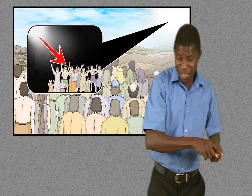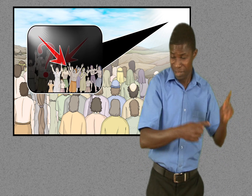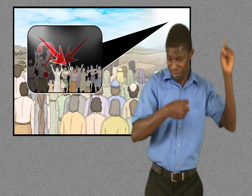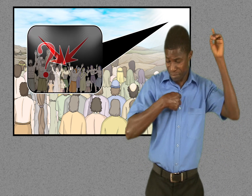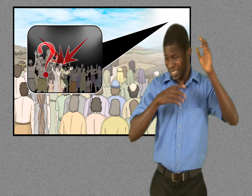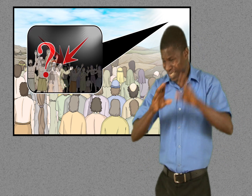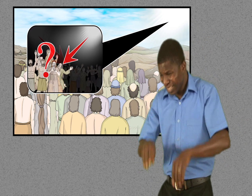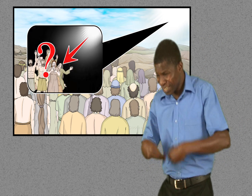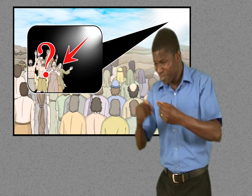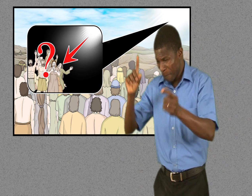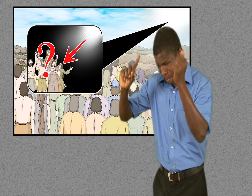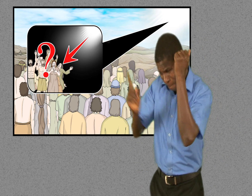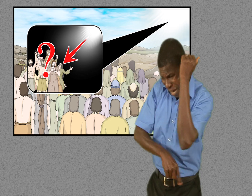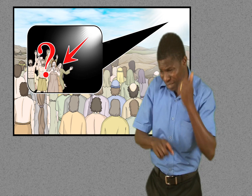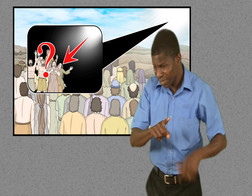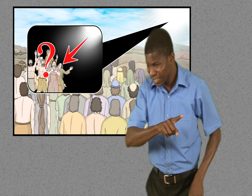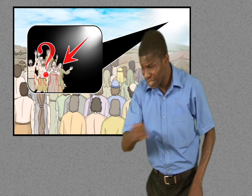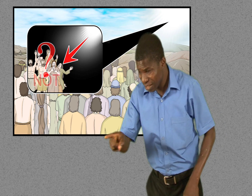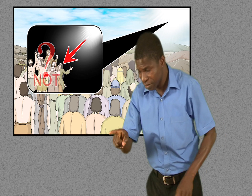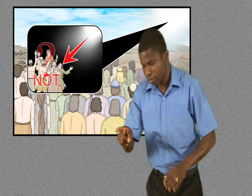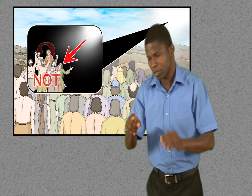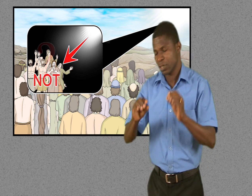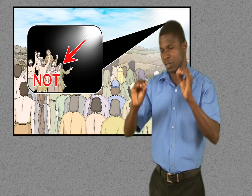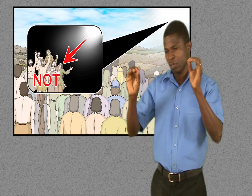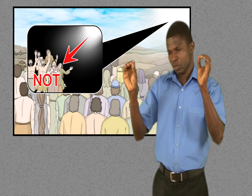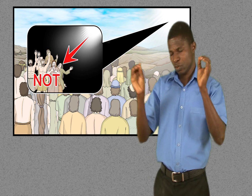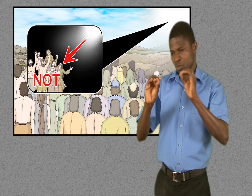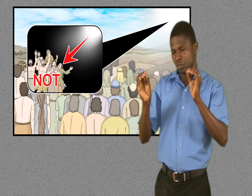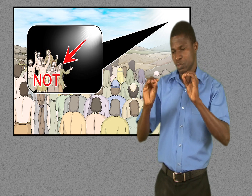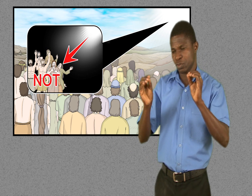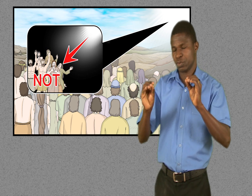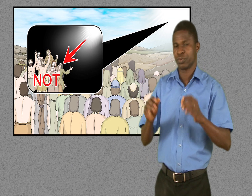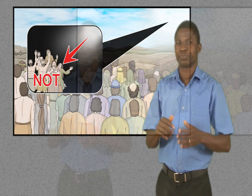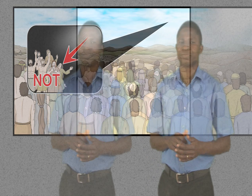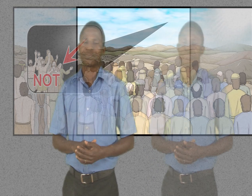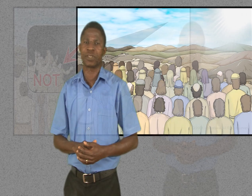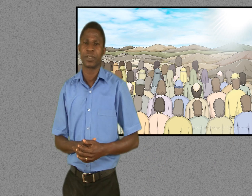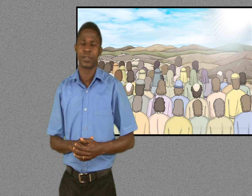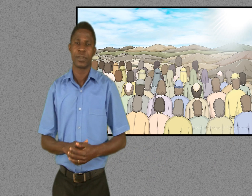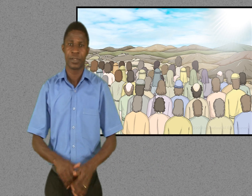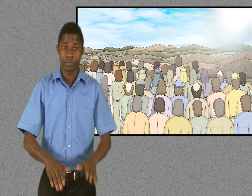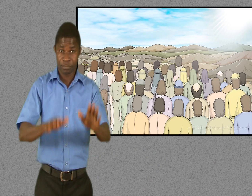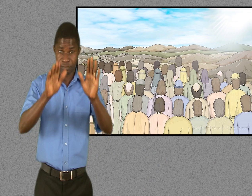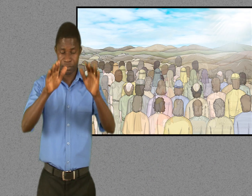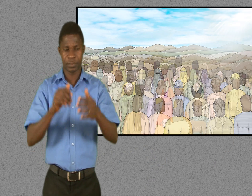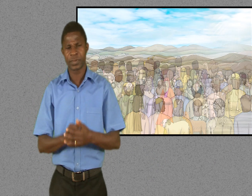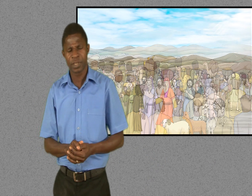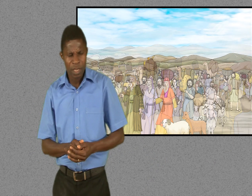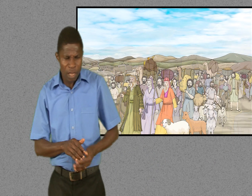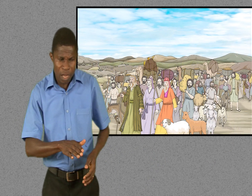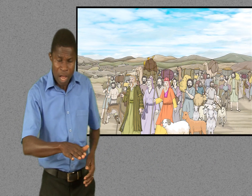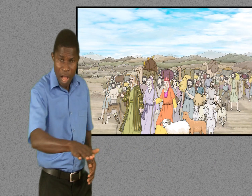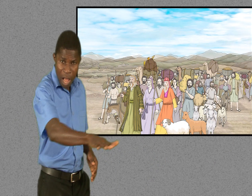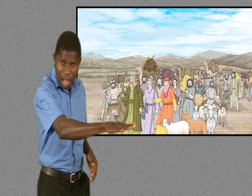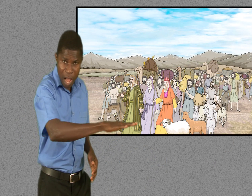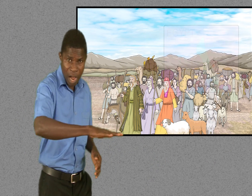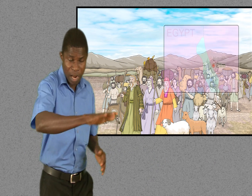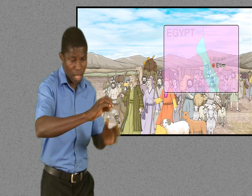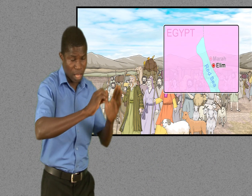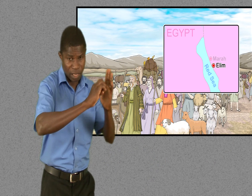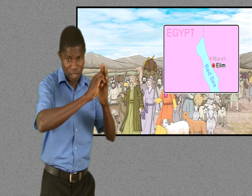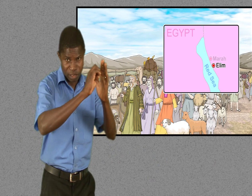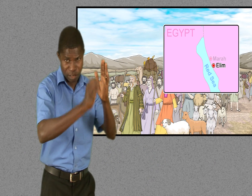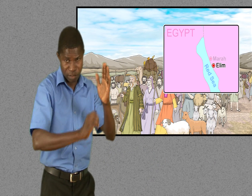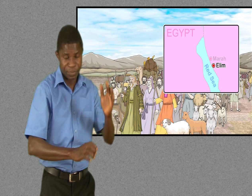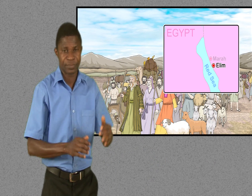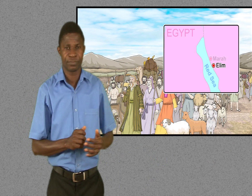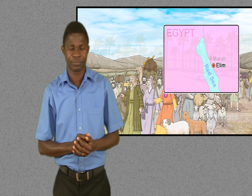For I am the LORD who heals you.”